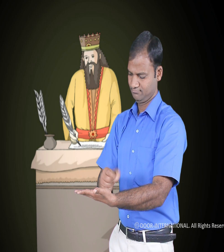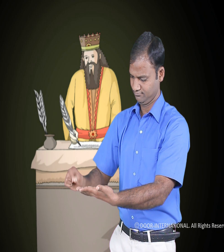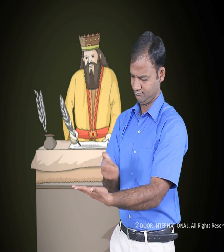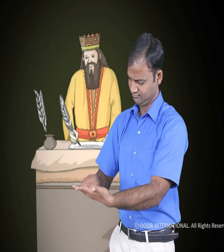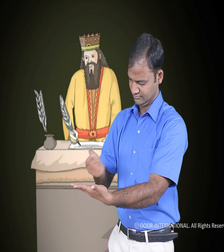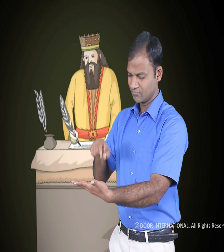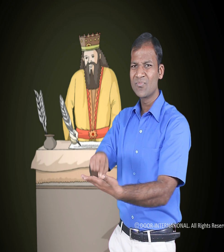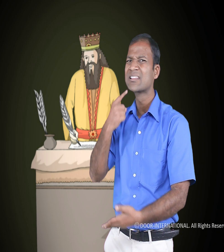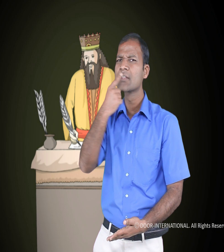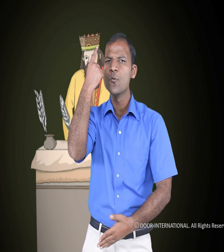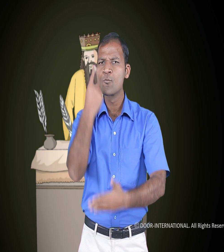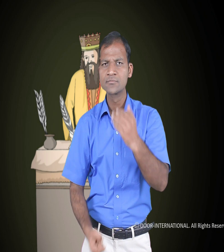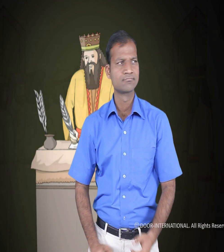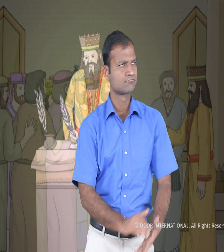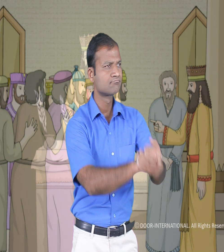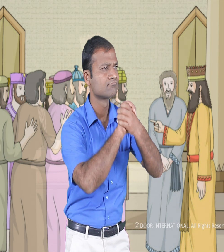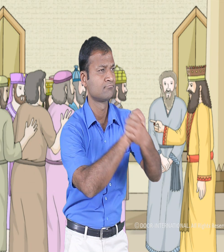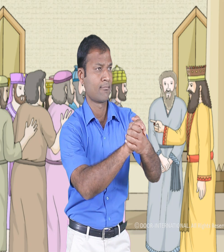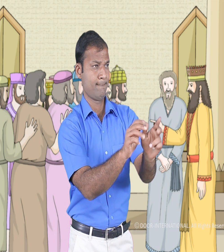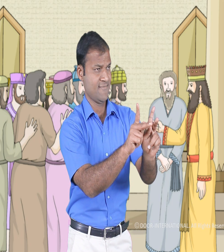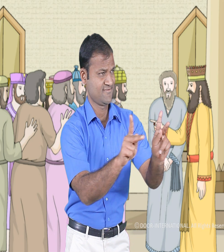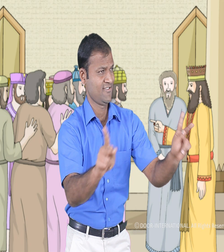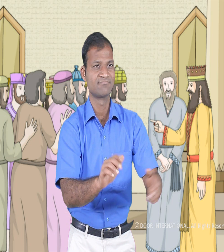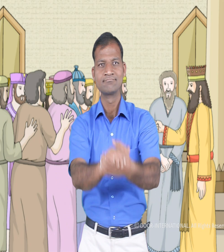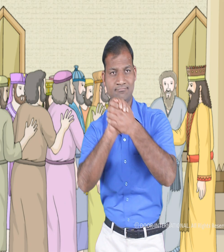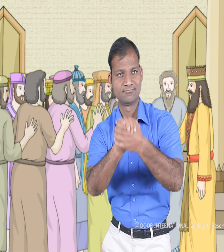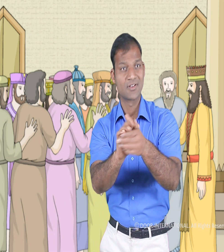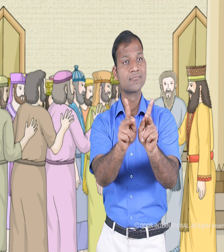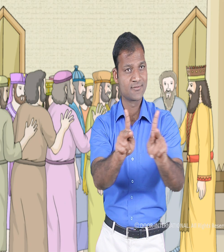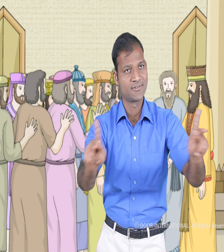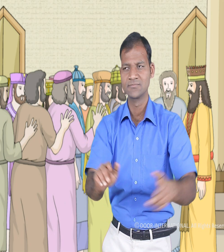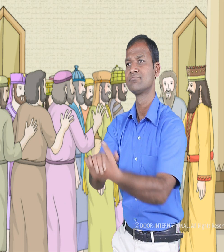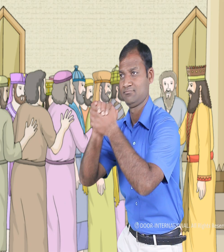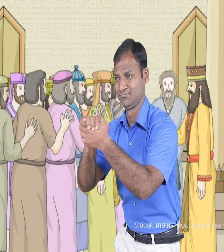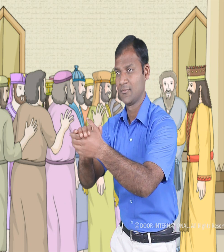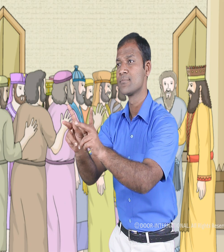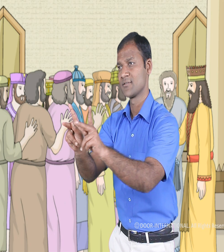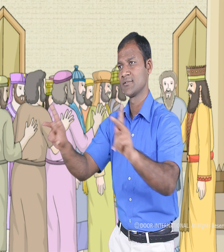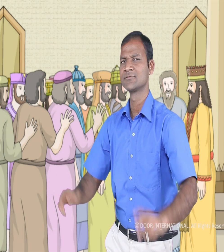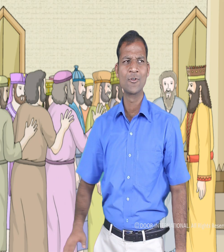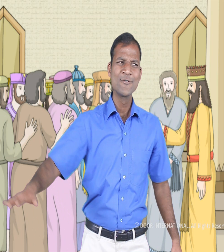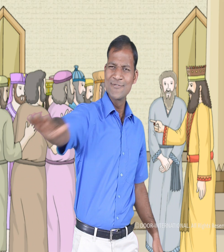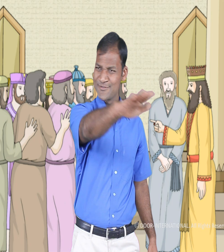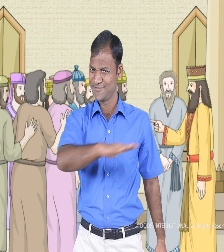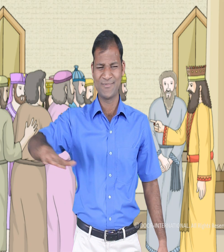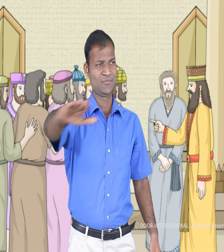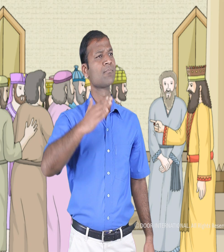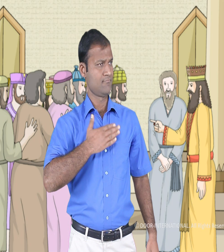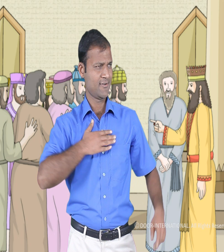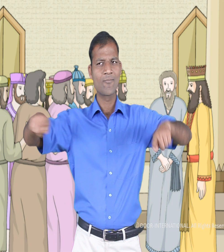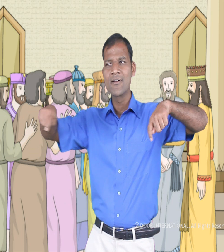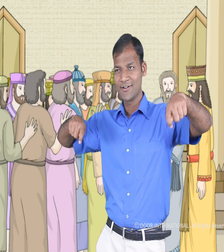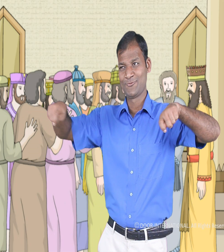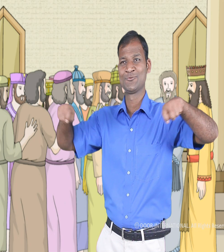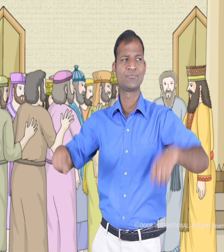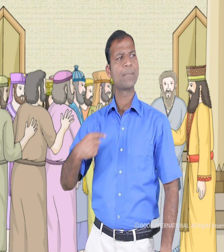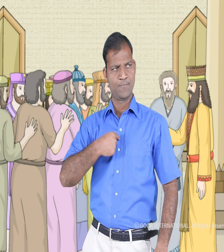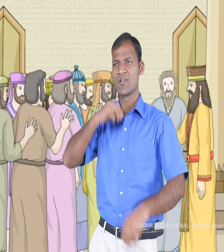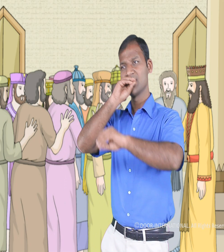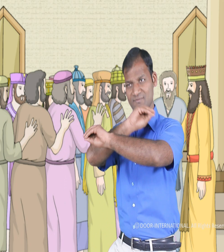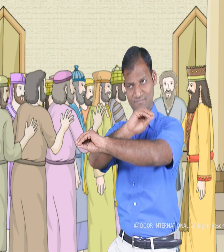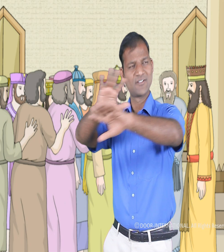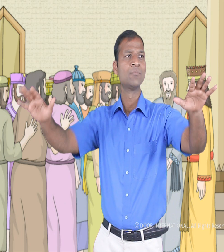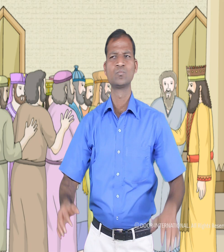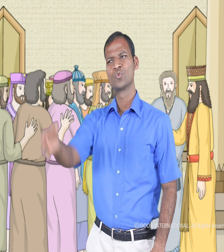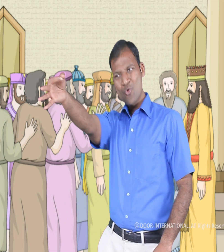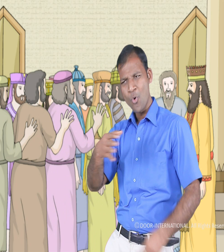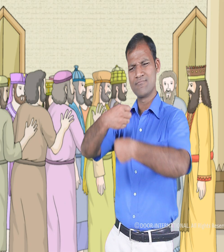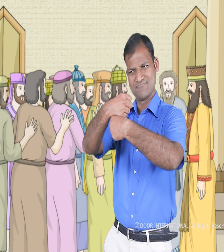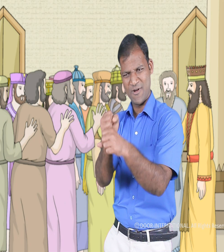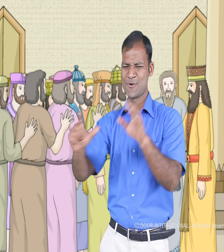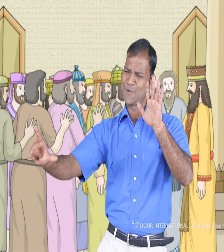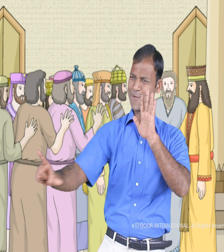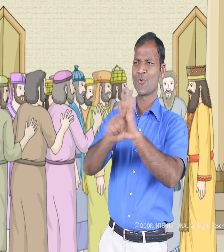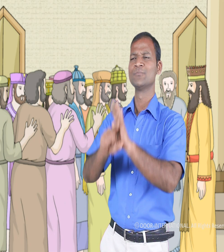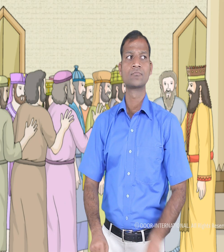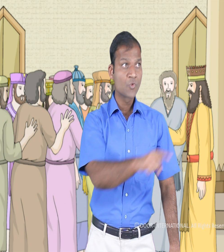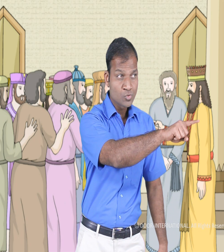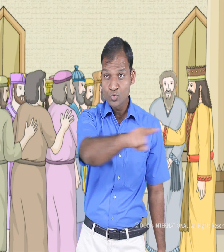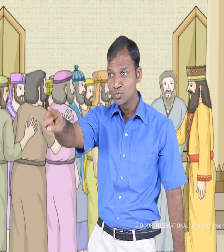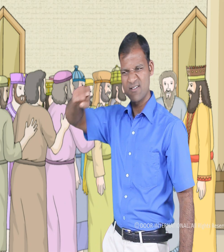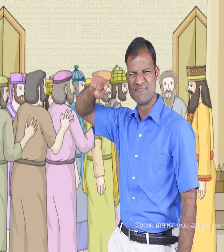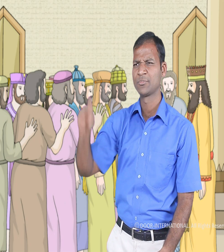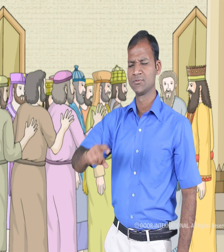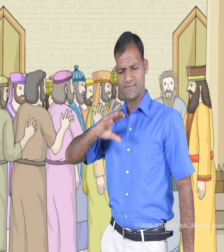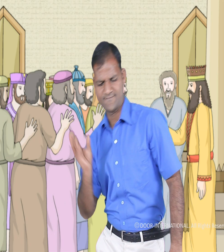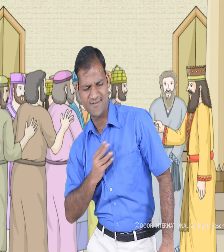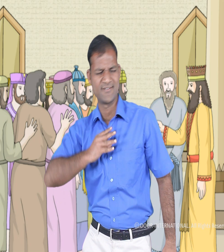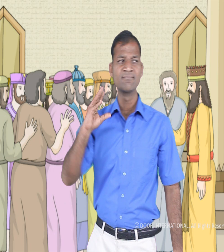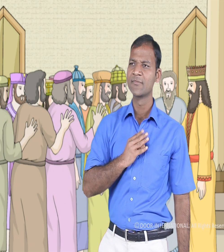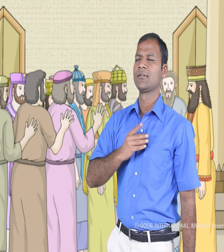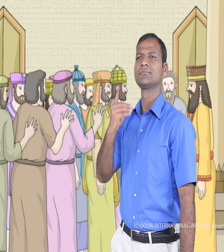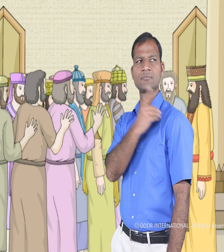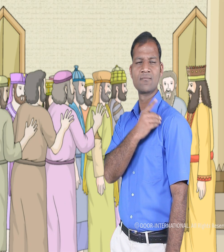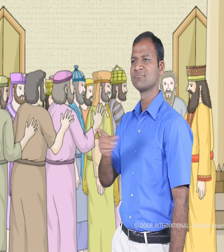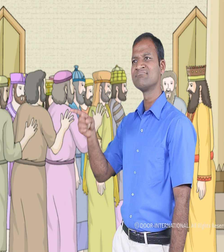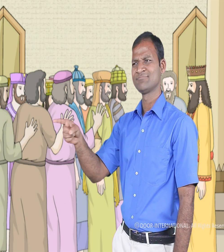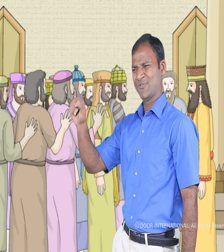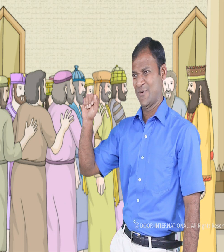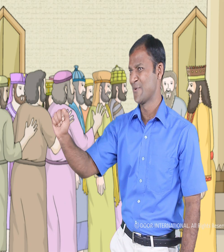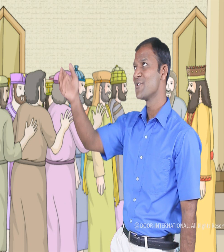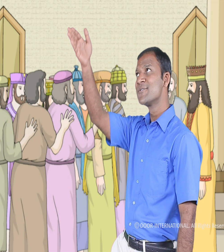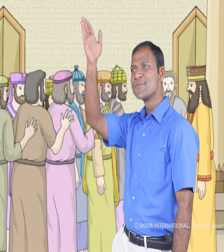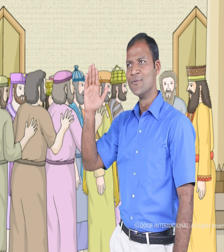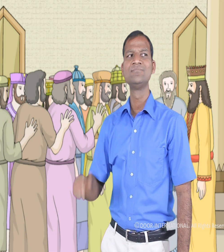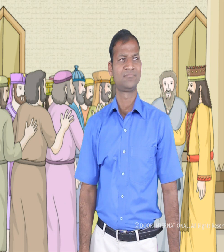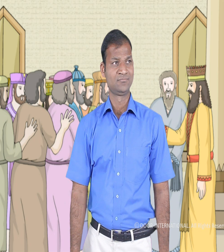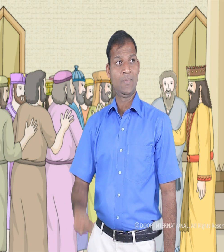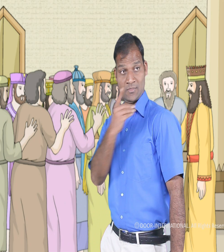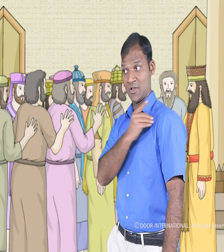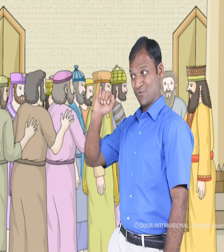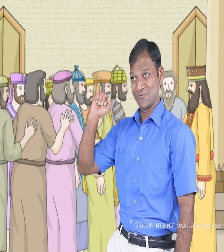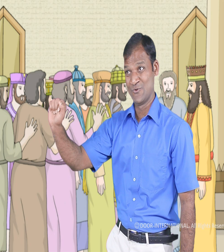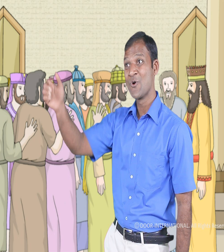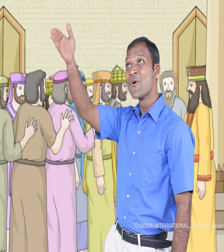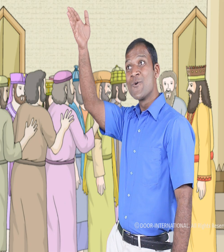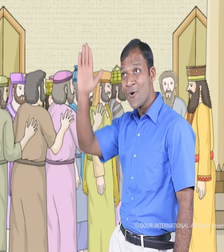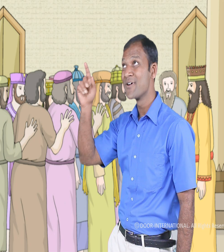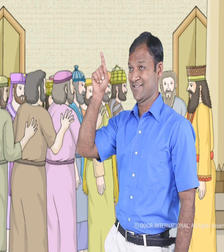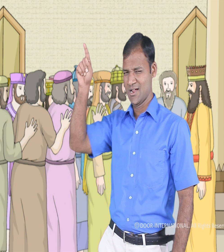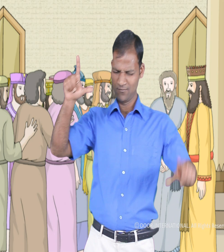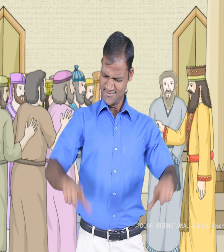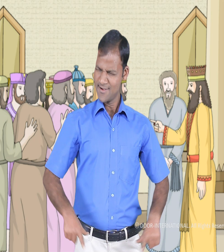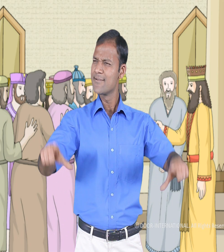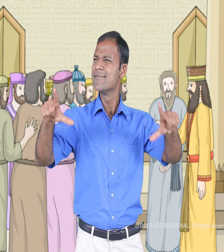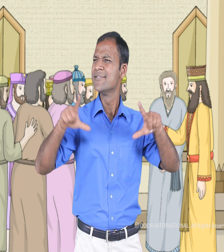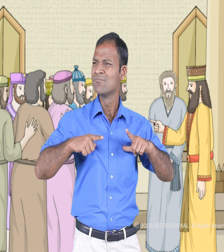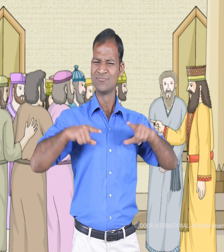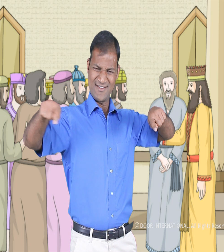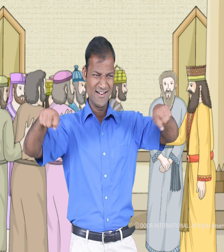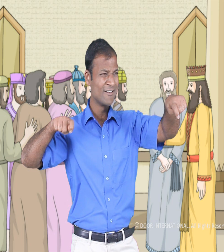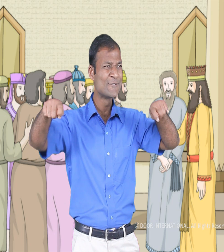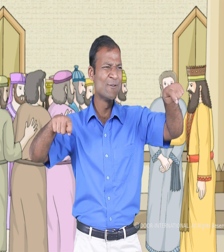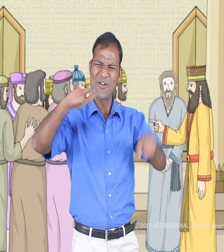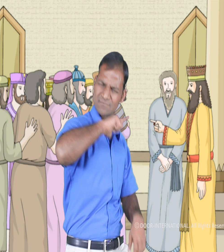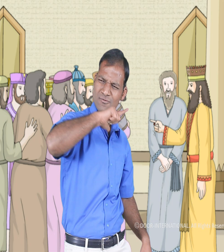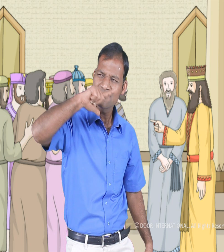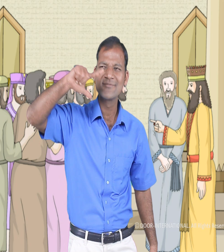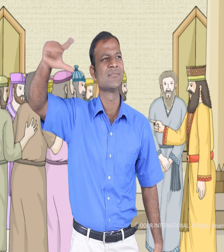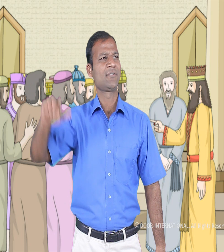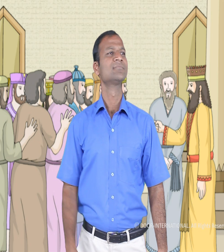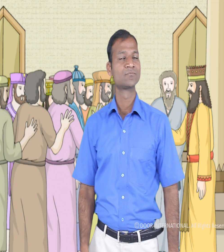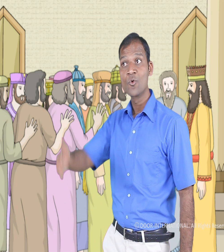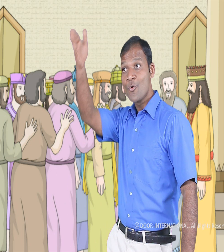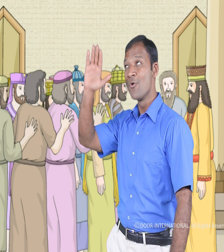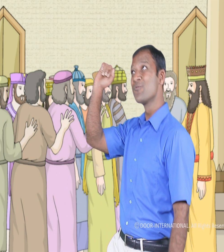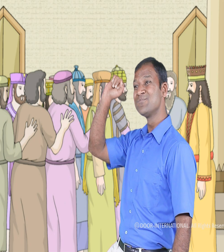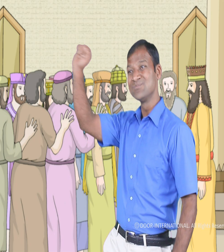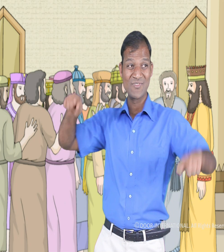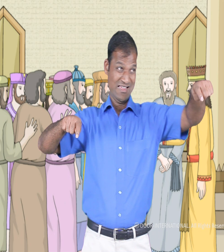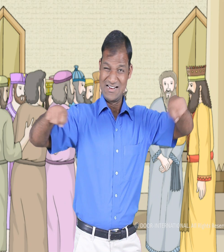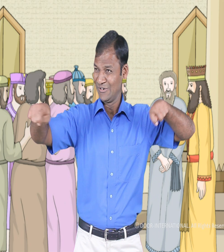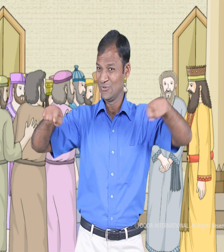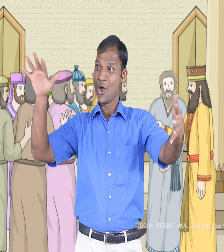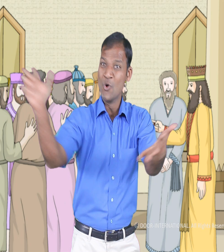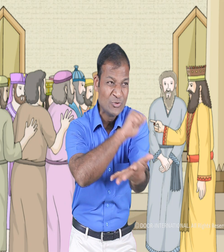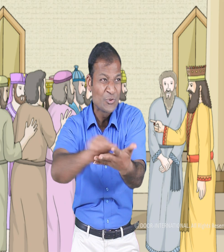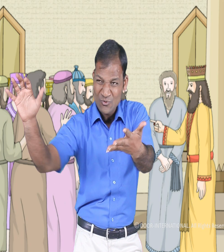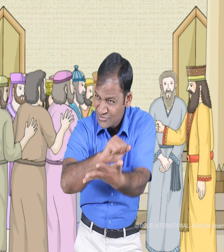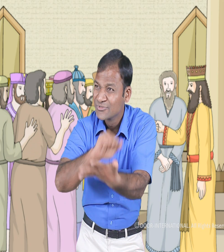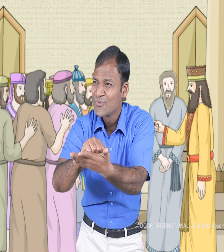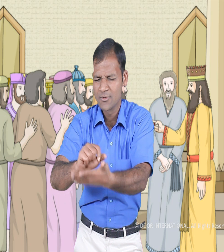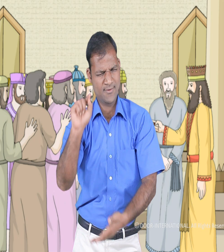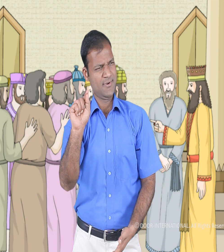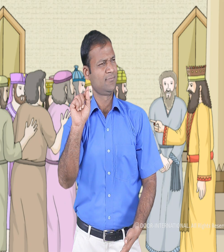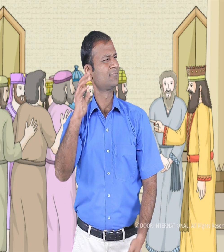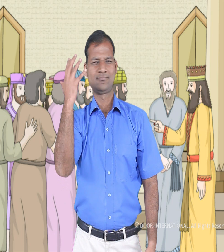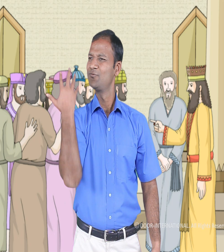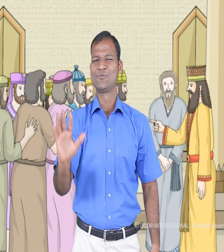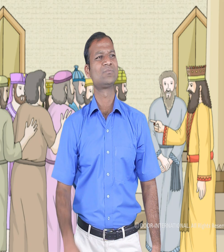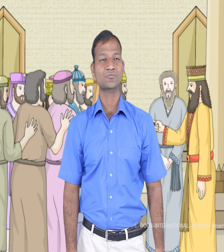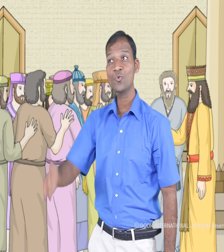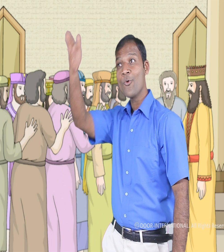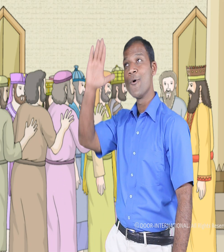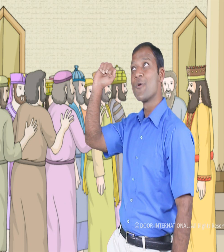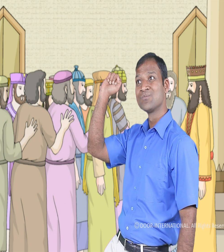I hereby decree that in every part of my kingdom, men are to tremble in fear before the God of Daniel: For He is the living God, and He endures forever;